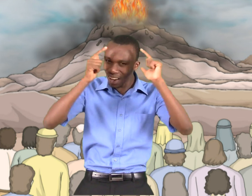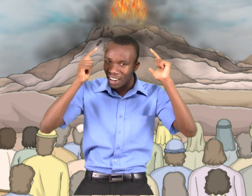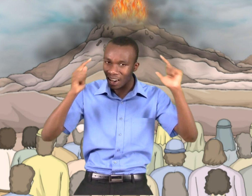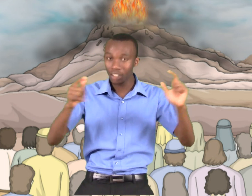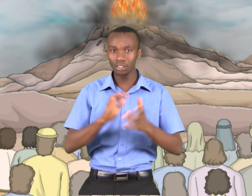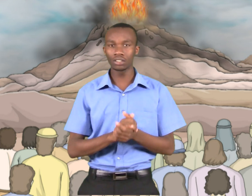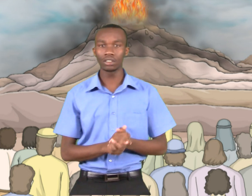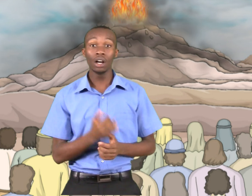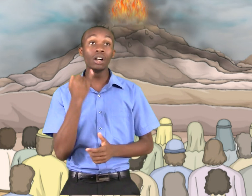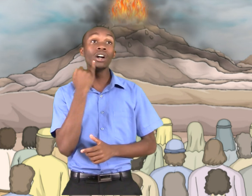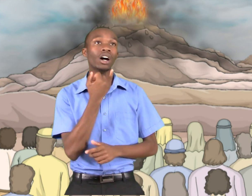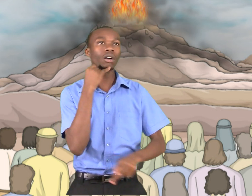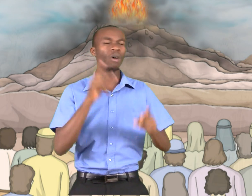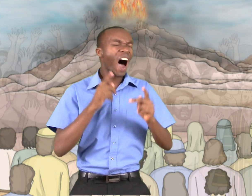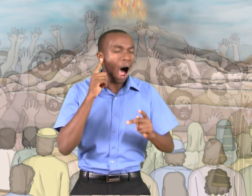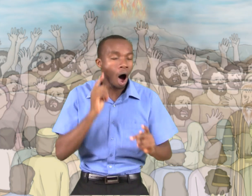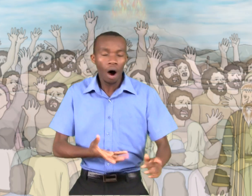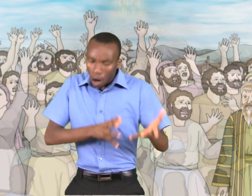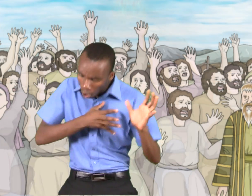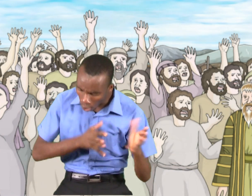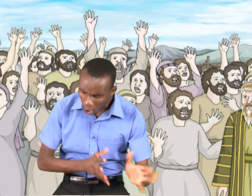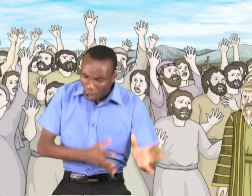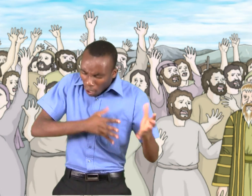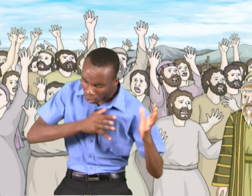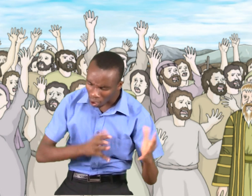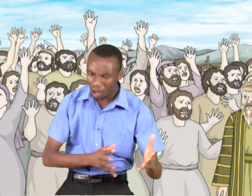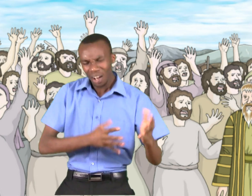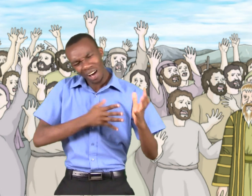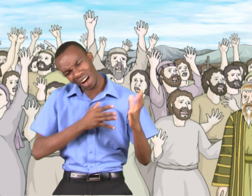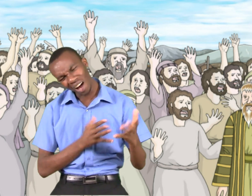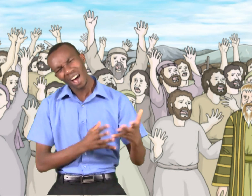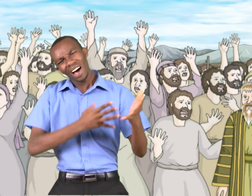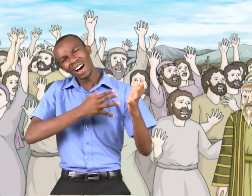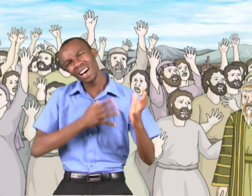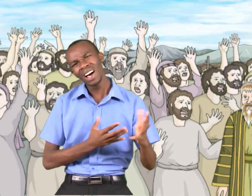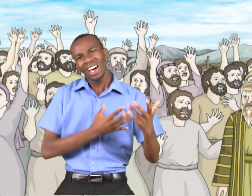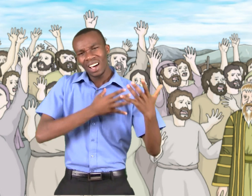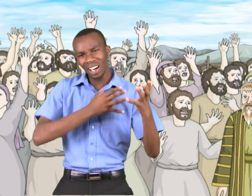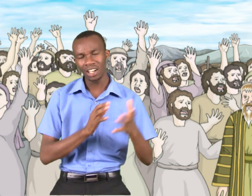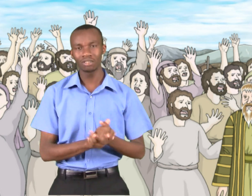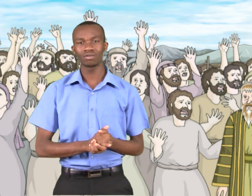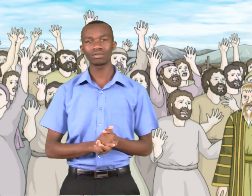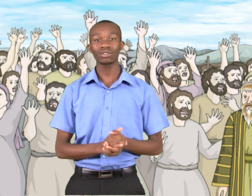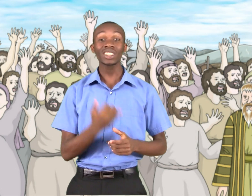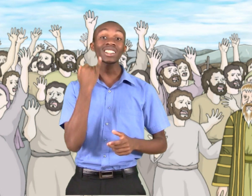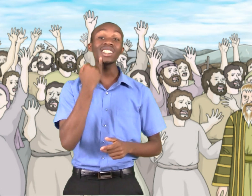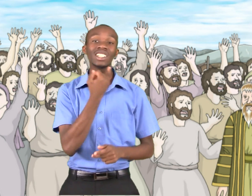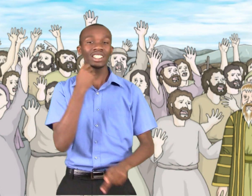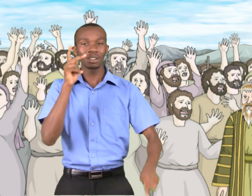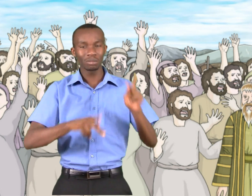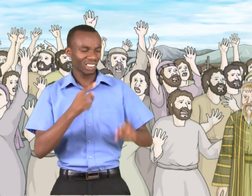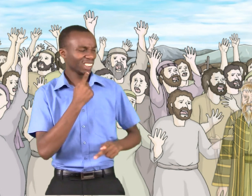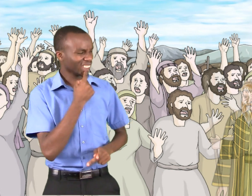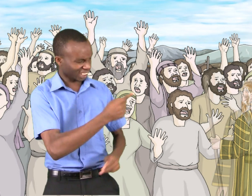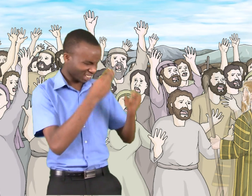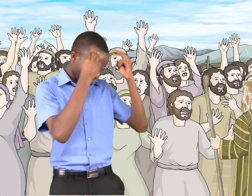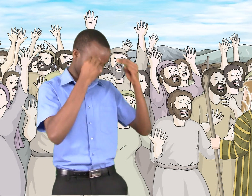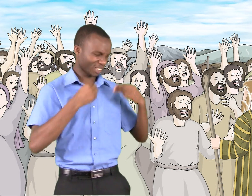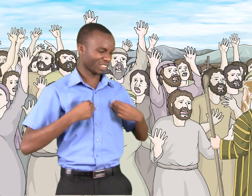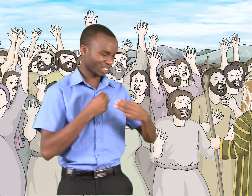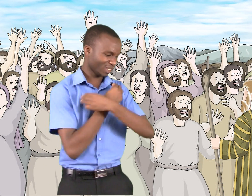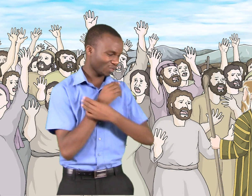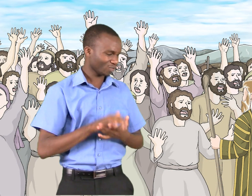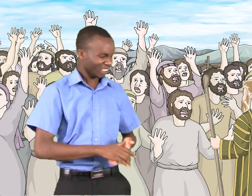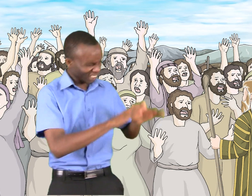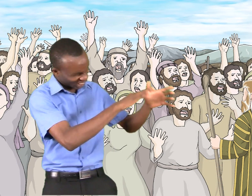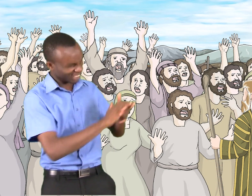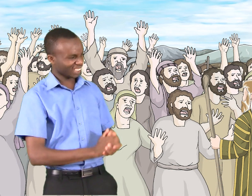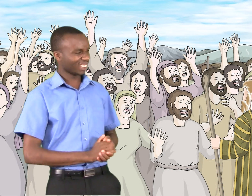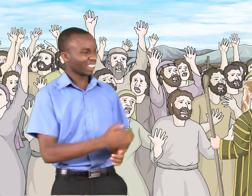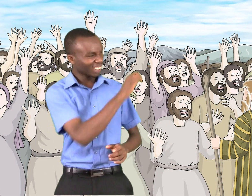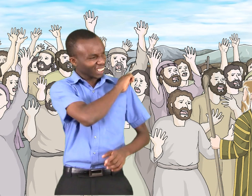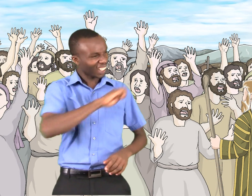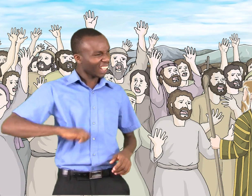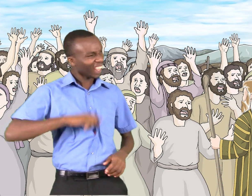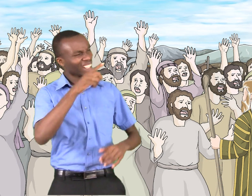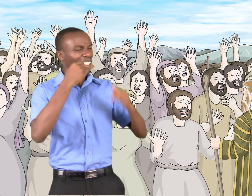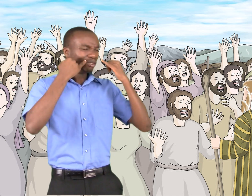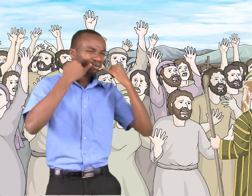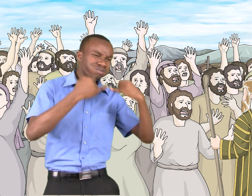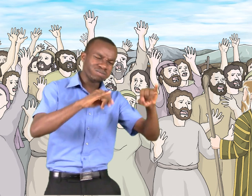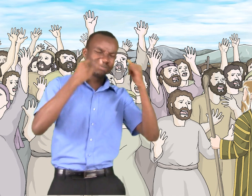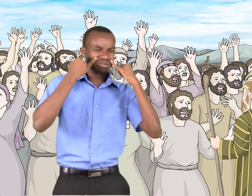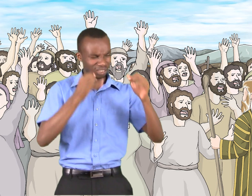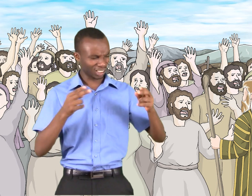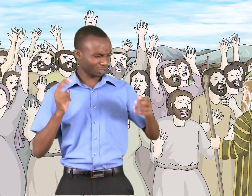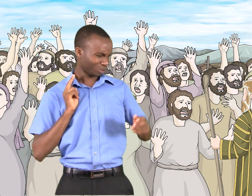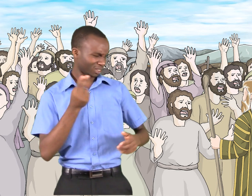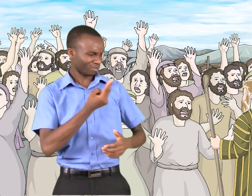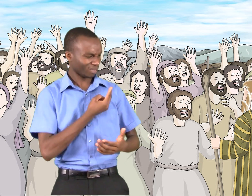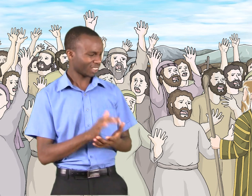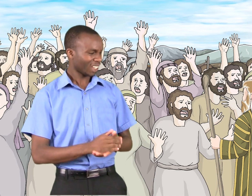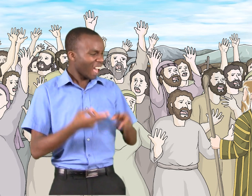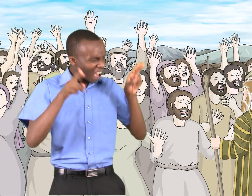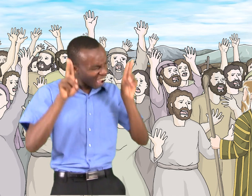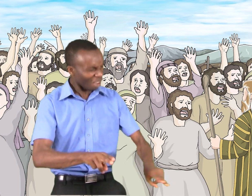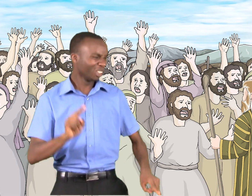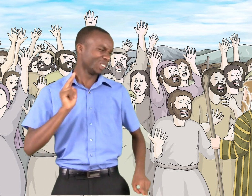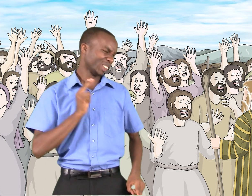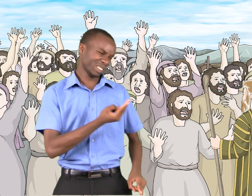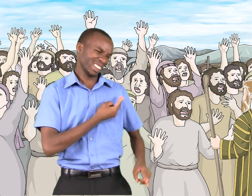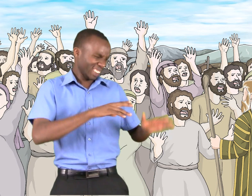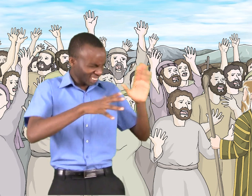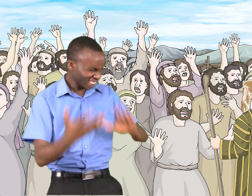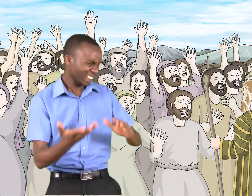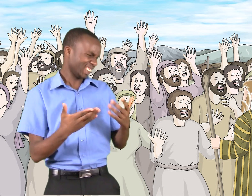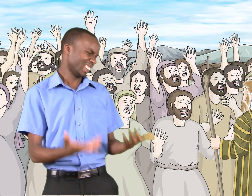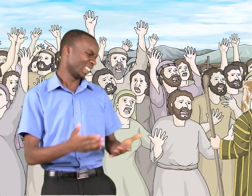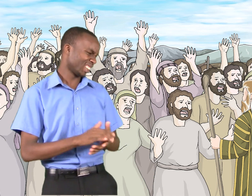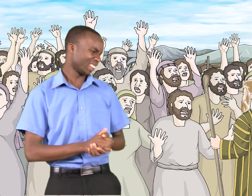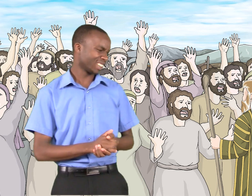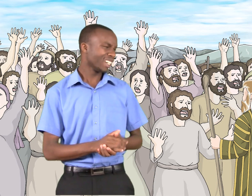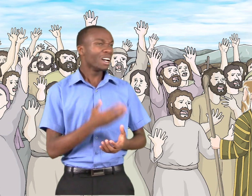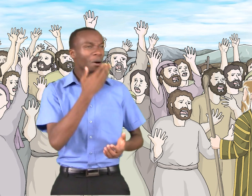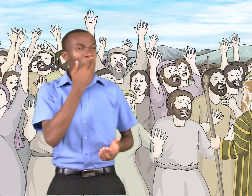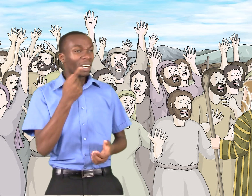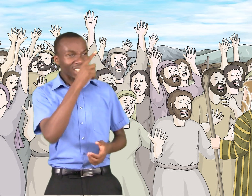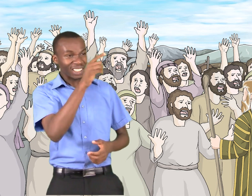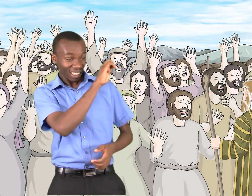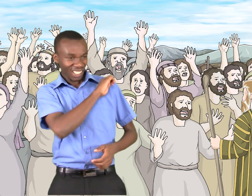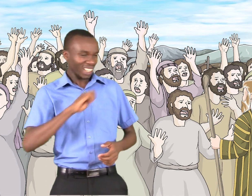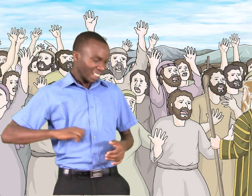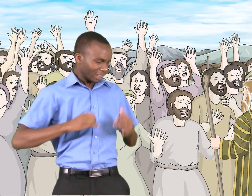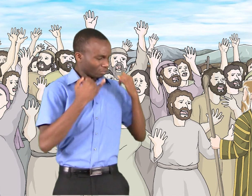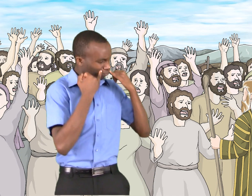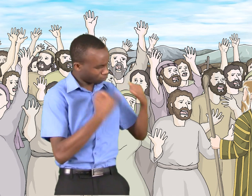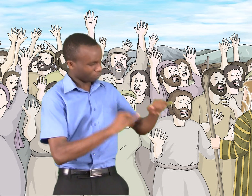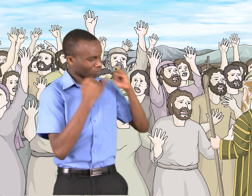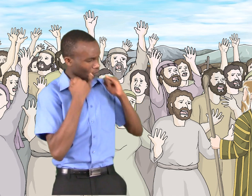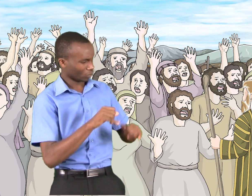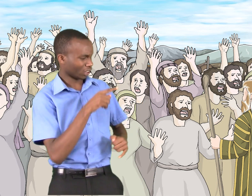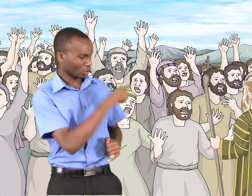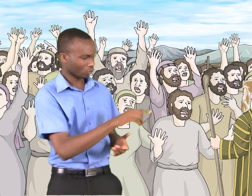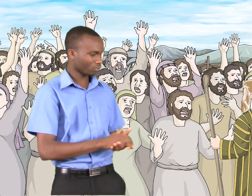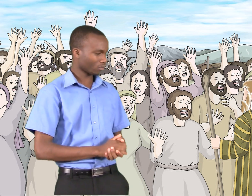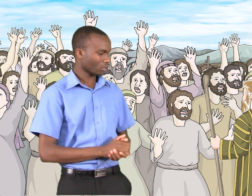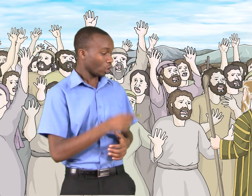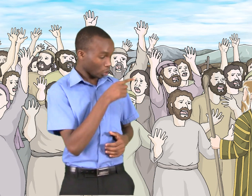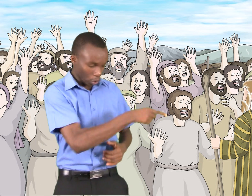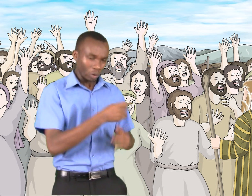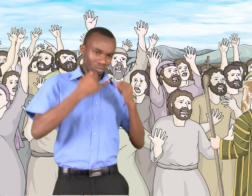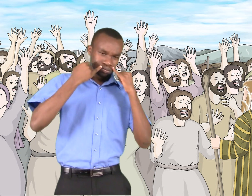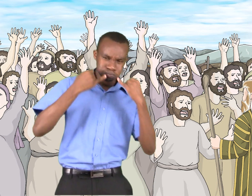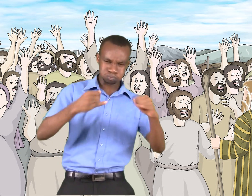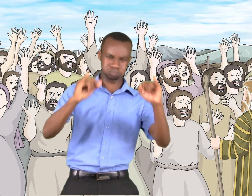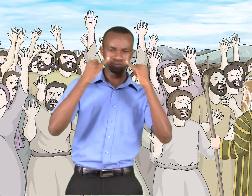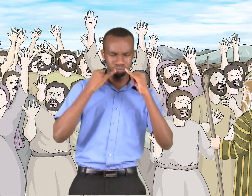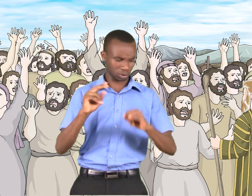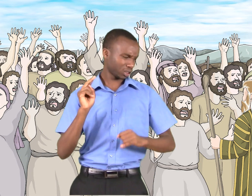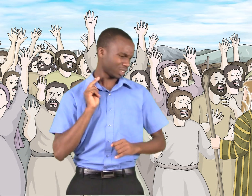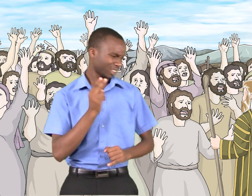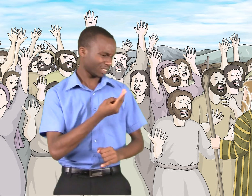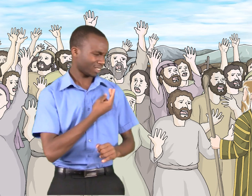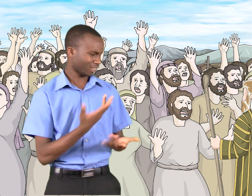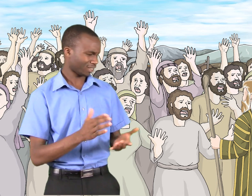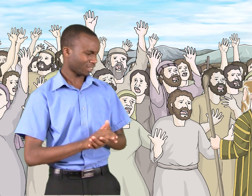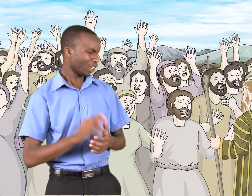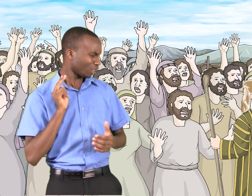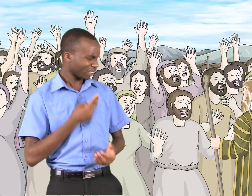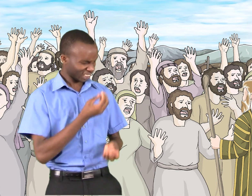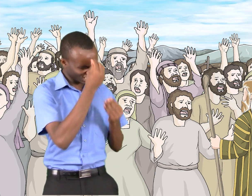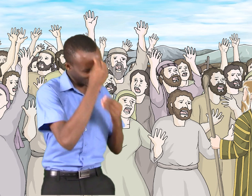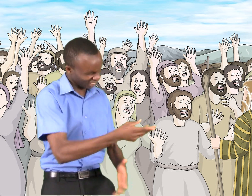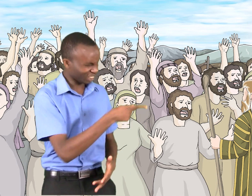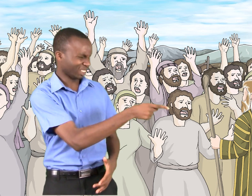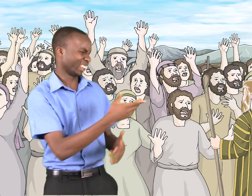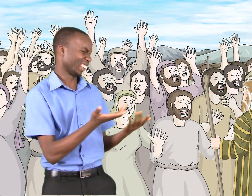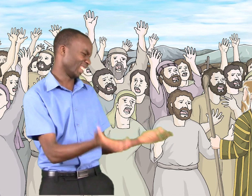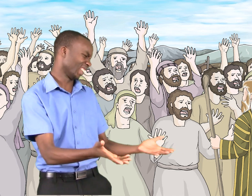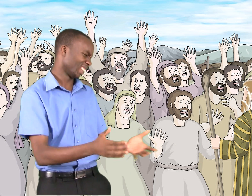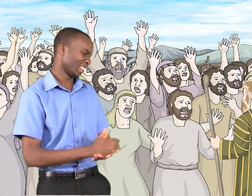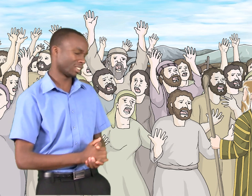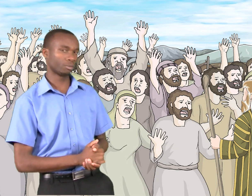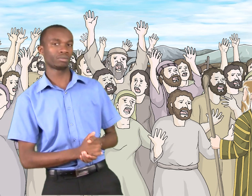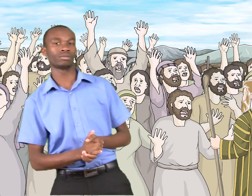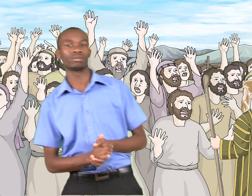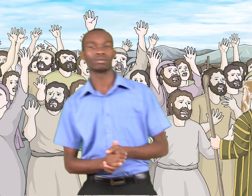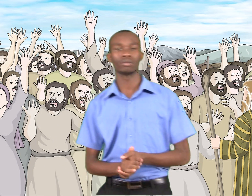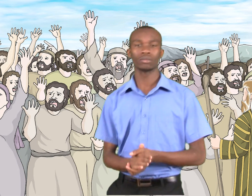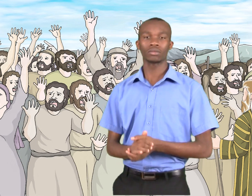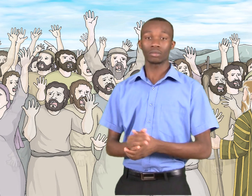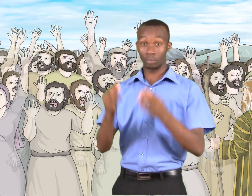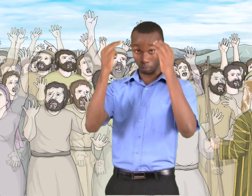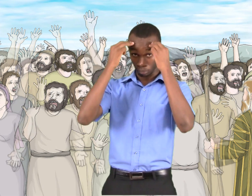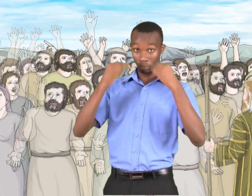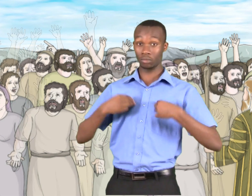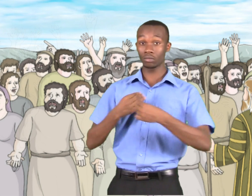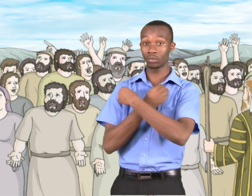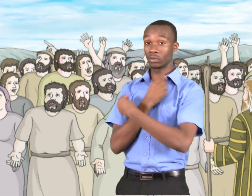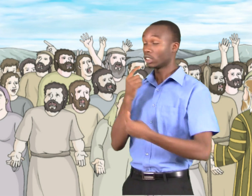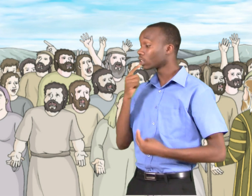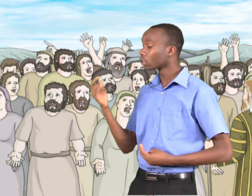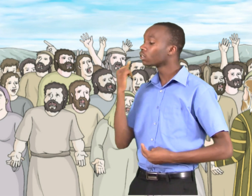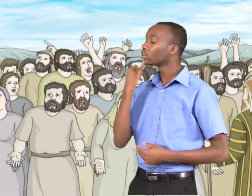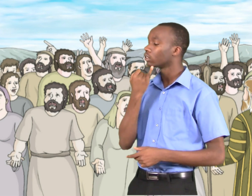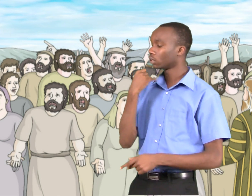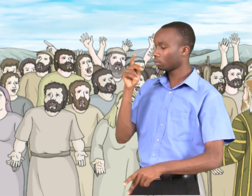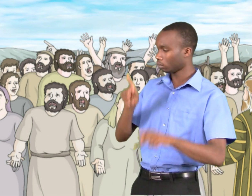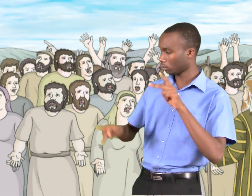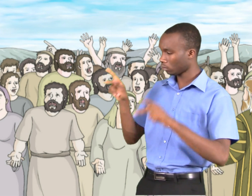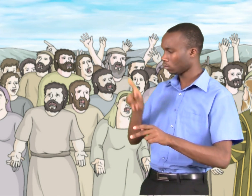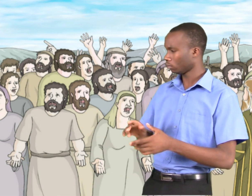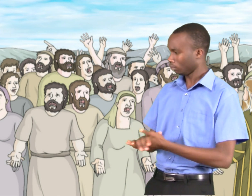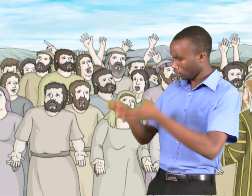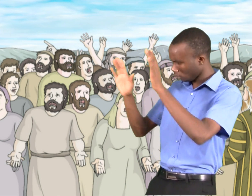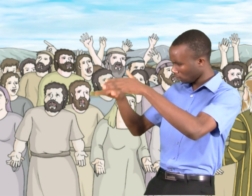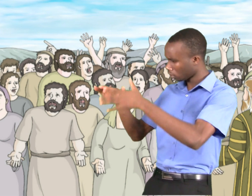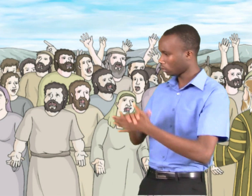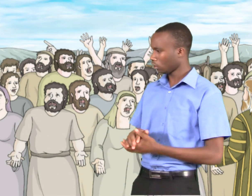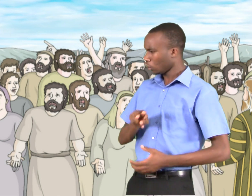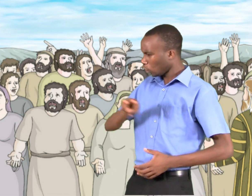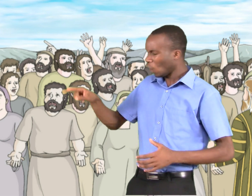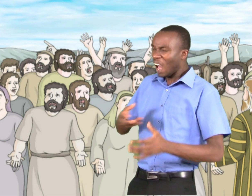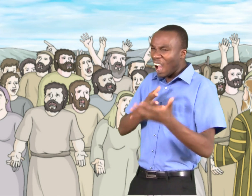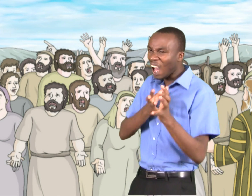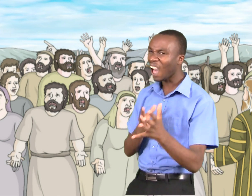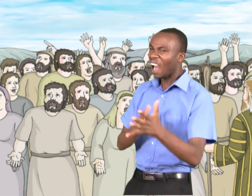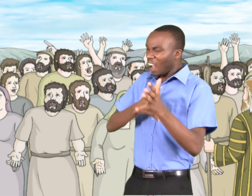“Speak to us yourself and we will listen,” they said to Moses. “But do not let God speak to us, or we will die.” “Do not be afraid,” Moses replied.